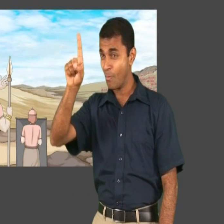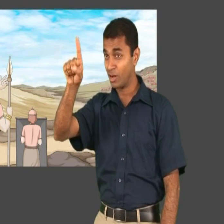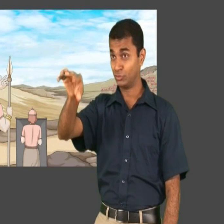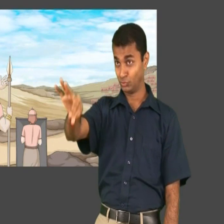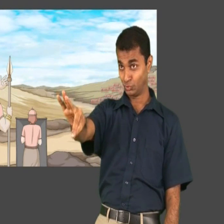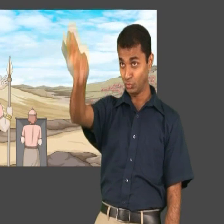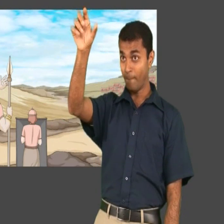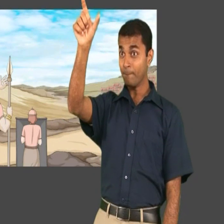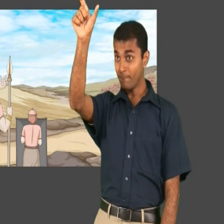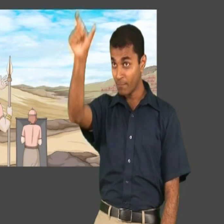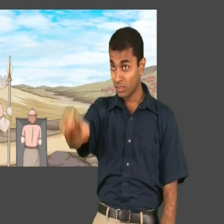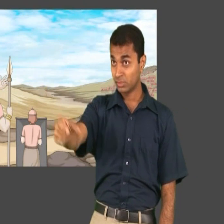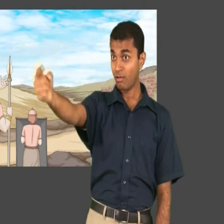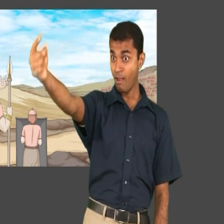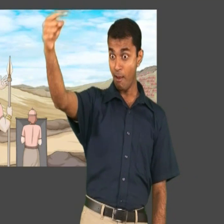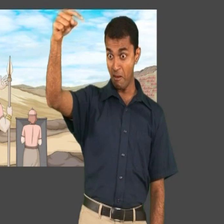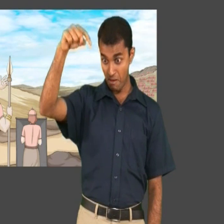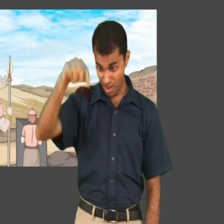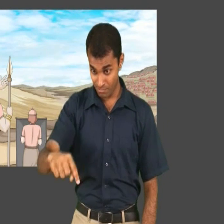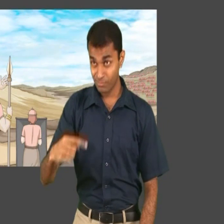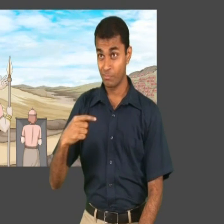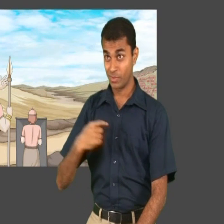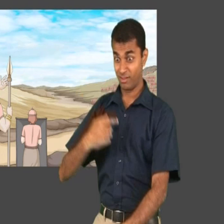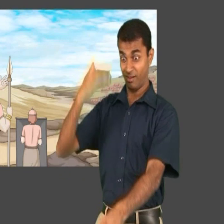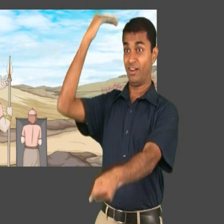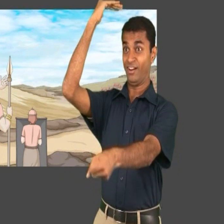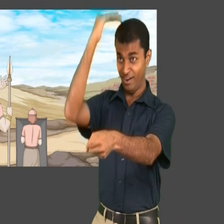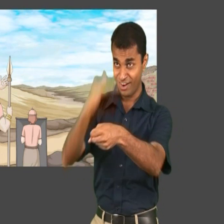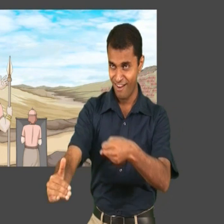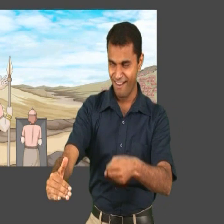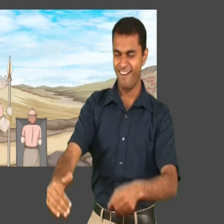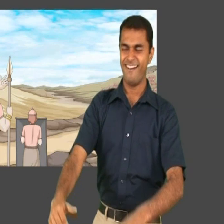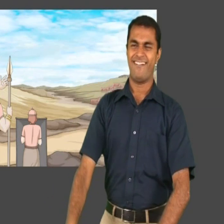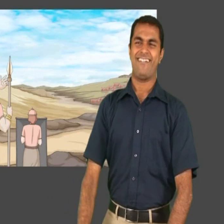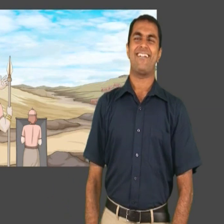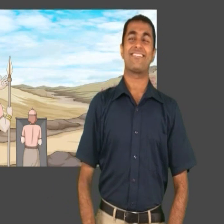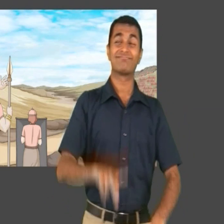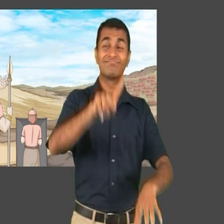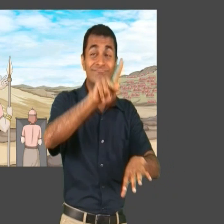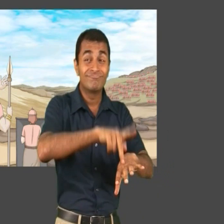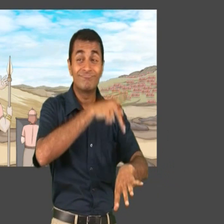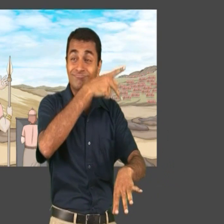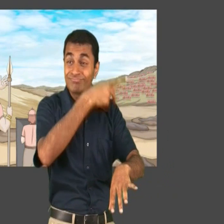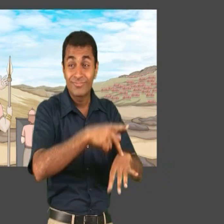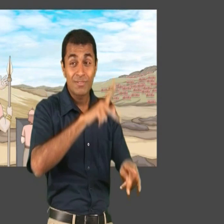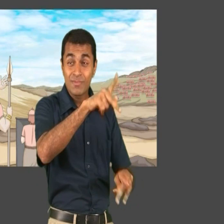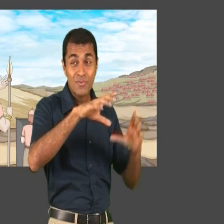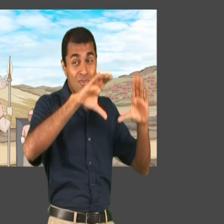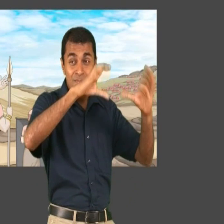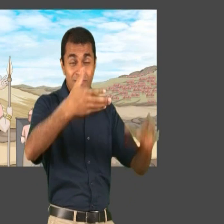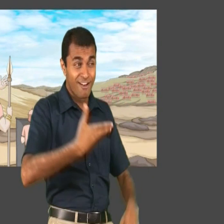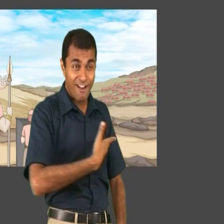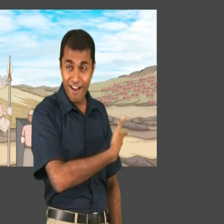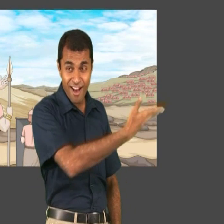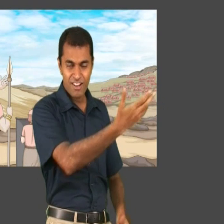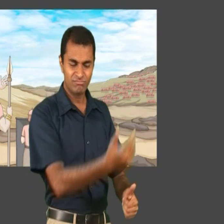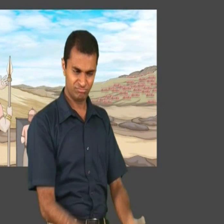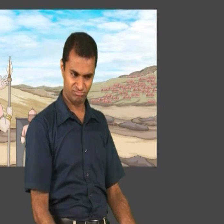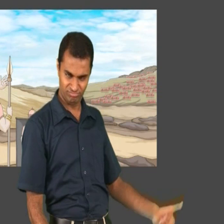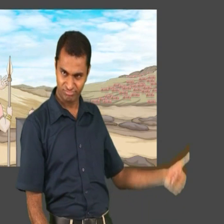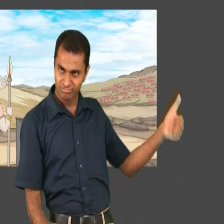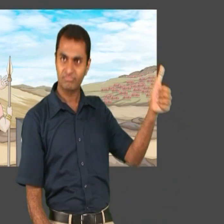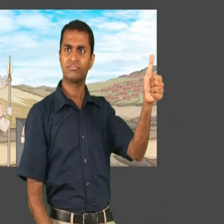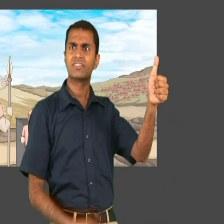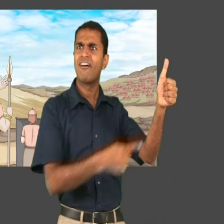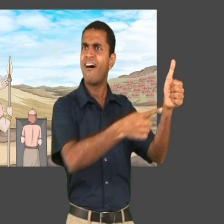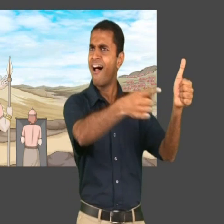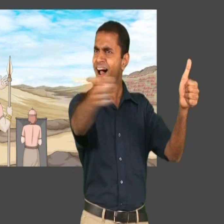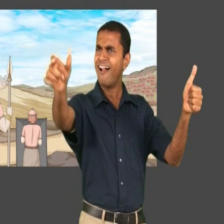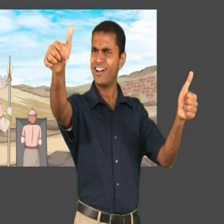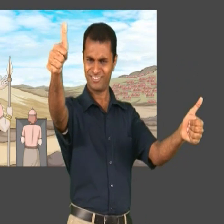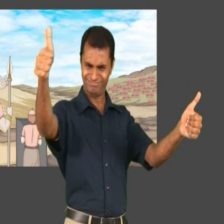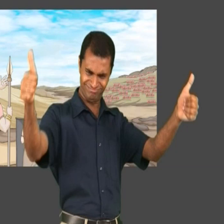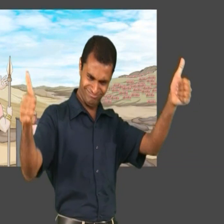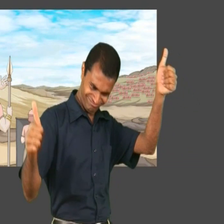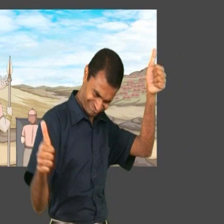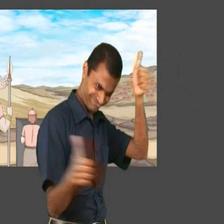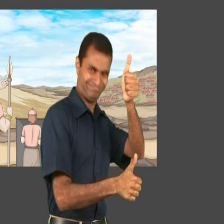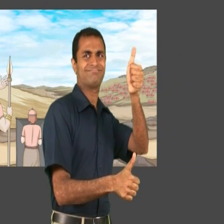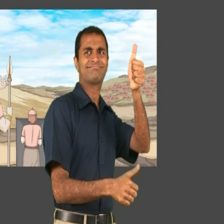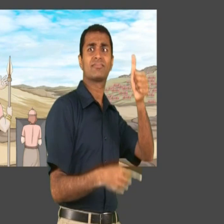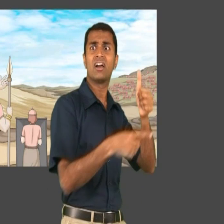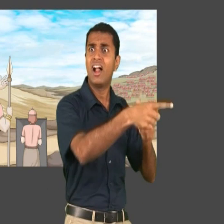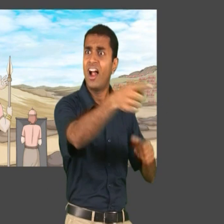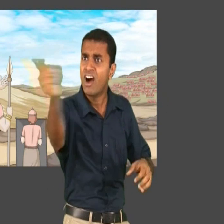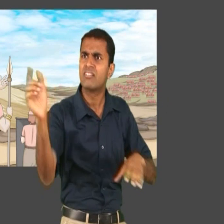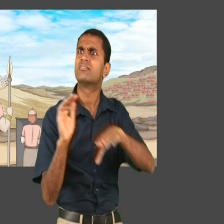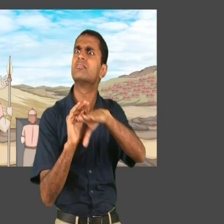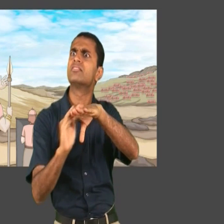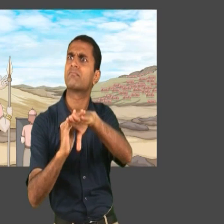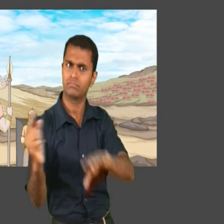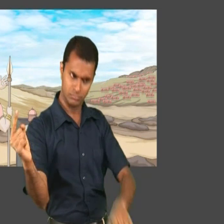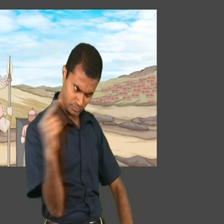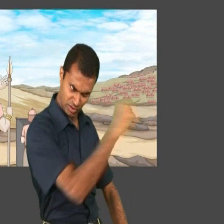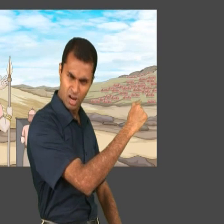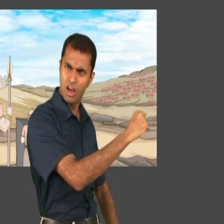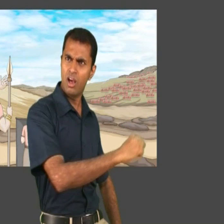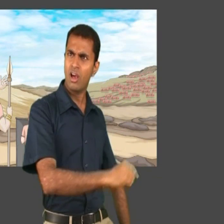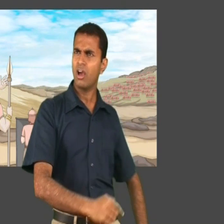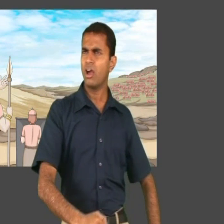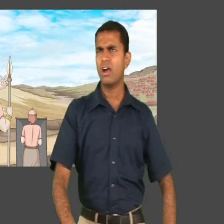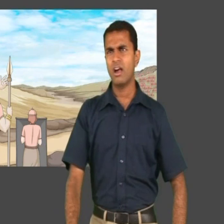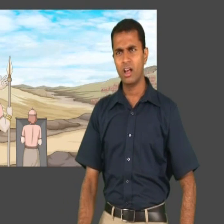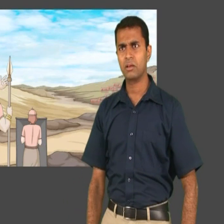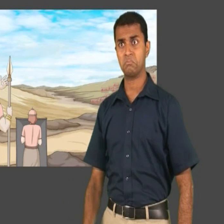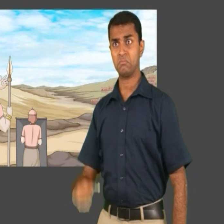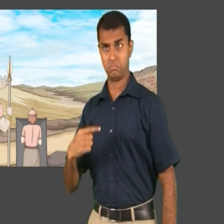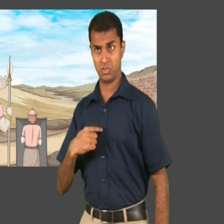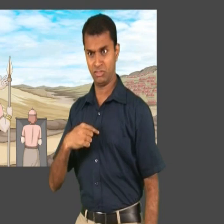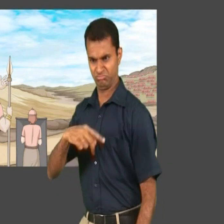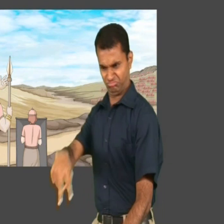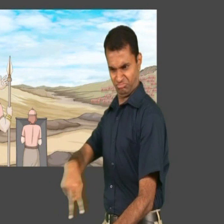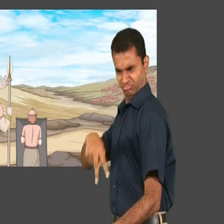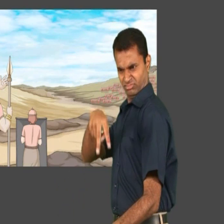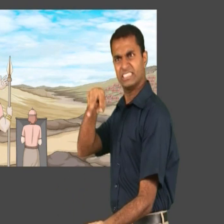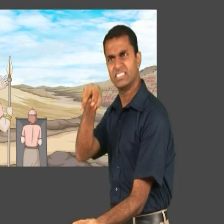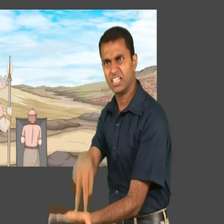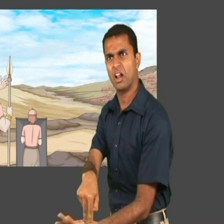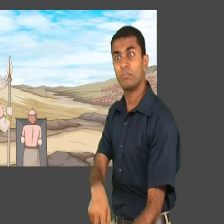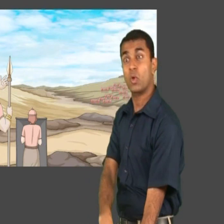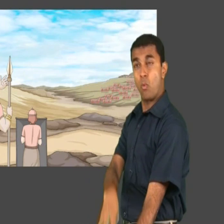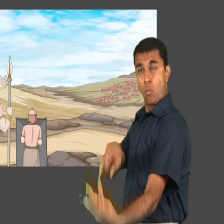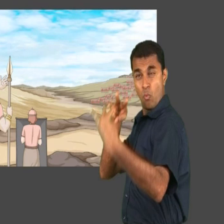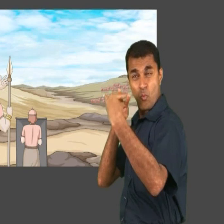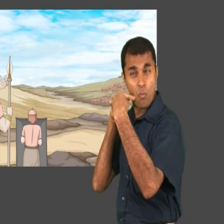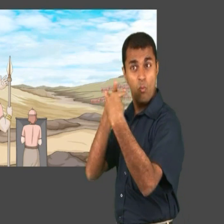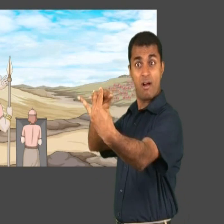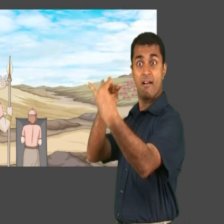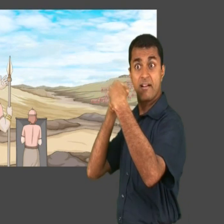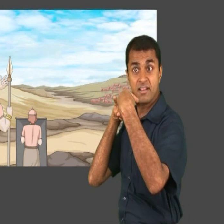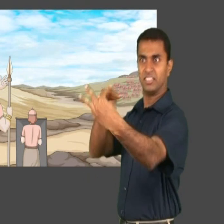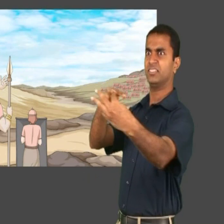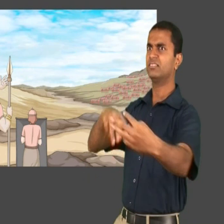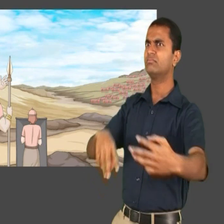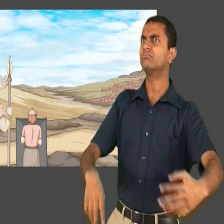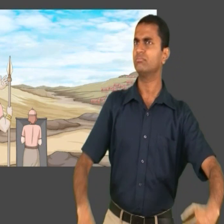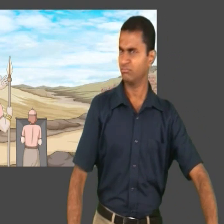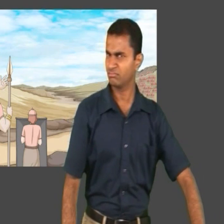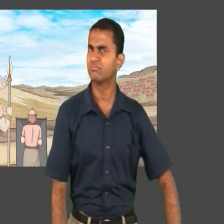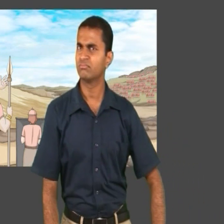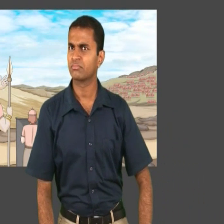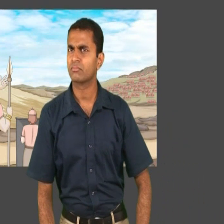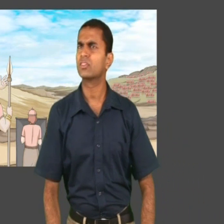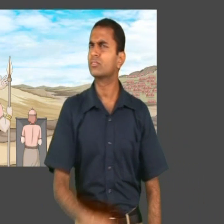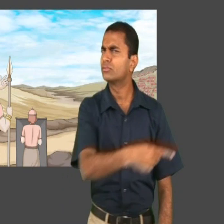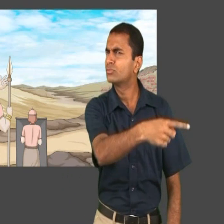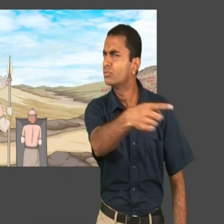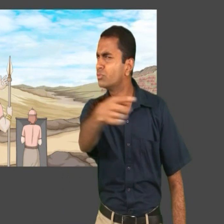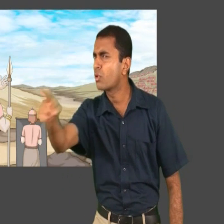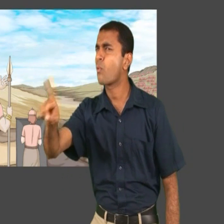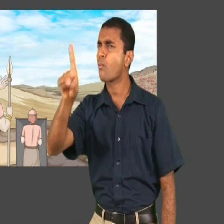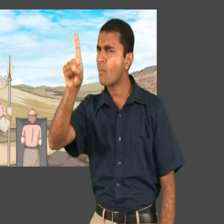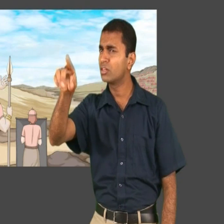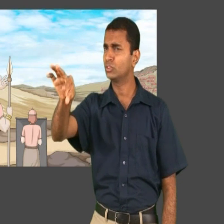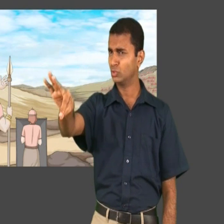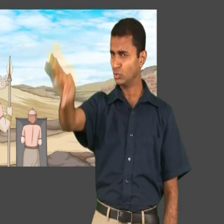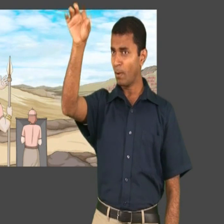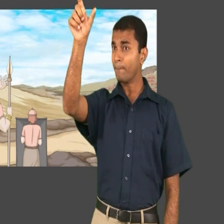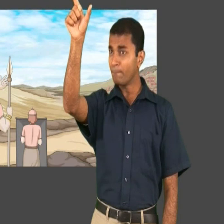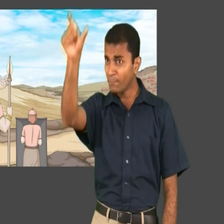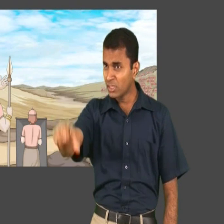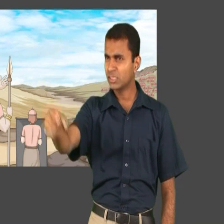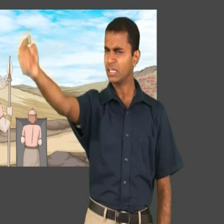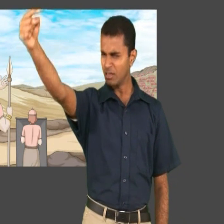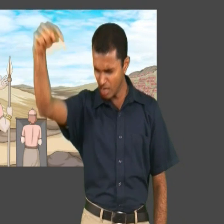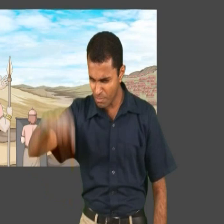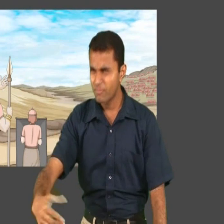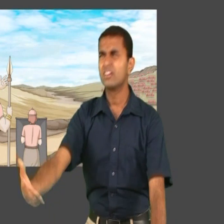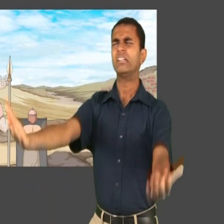But if I prevail against him and kill him, then you shall be our servants and labor for us.”